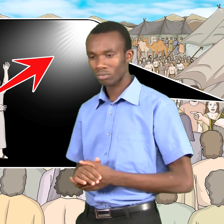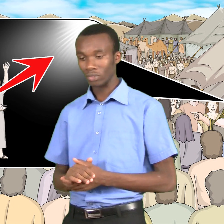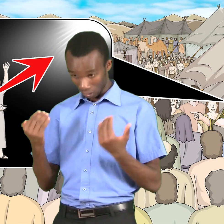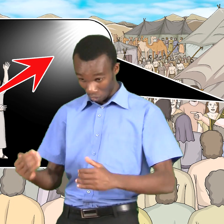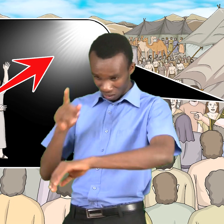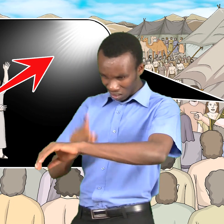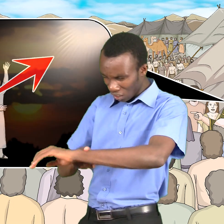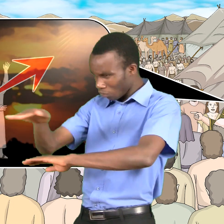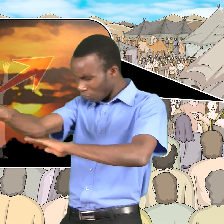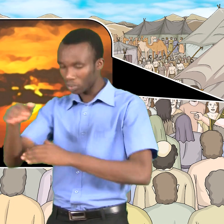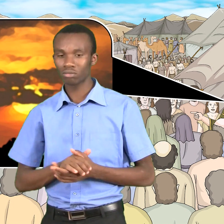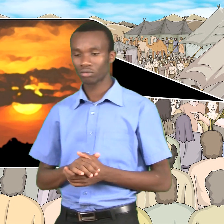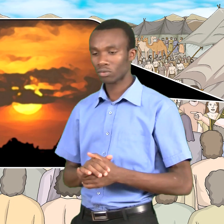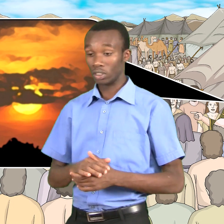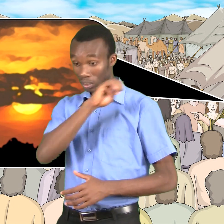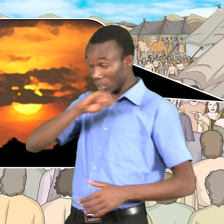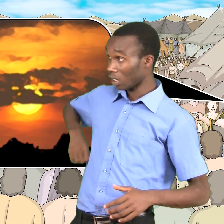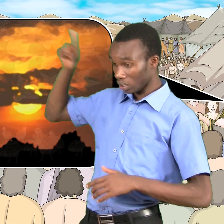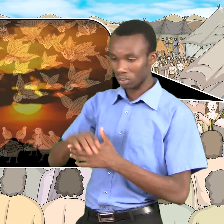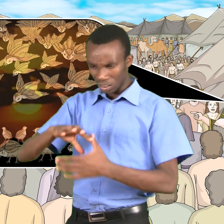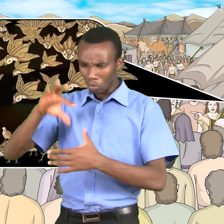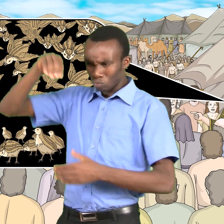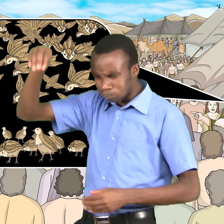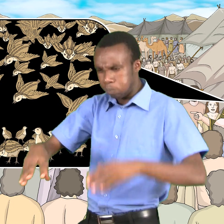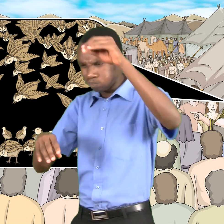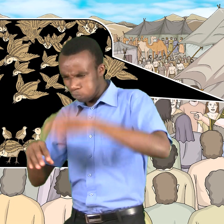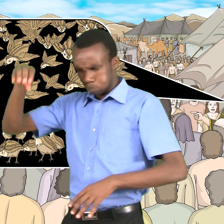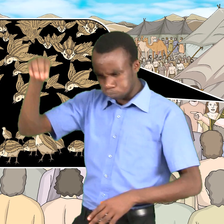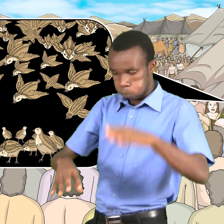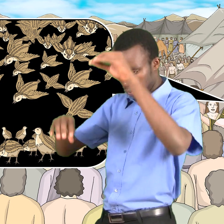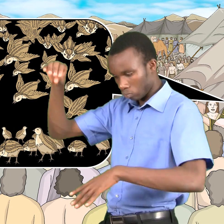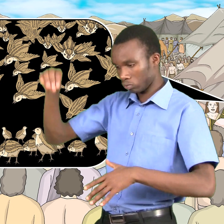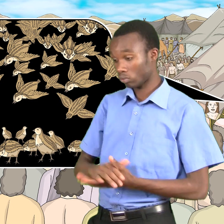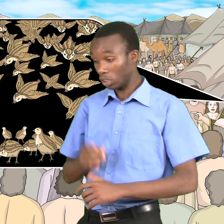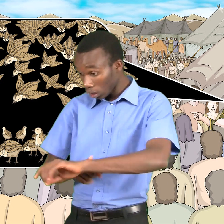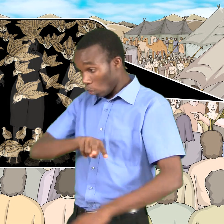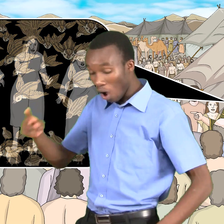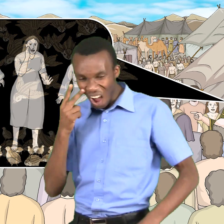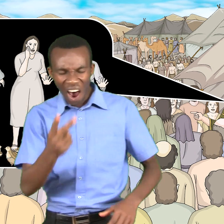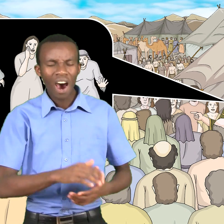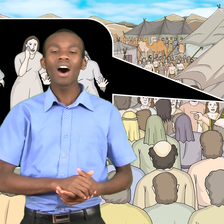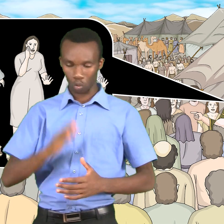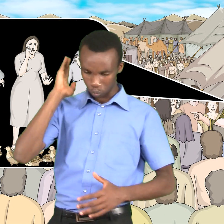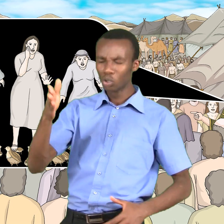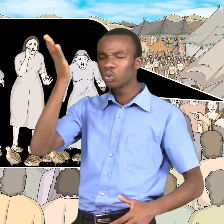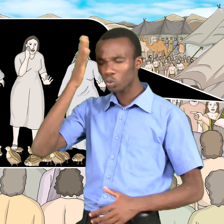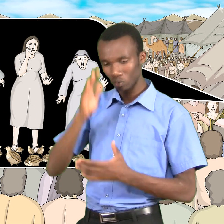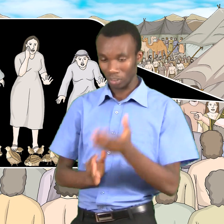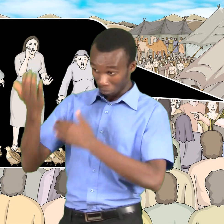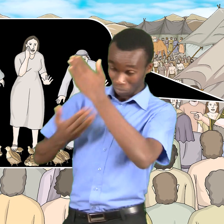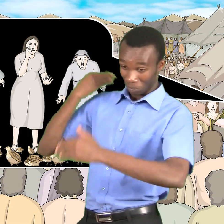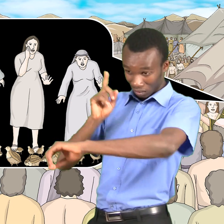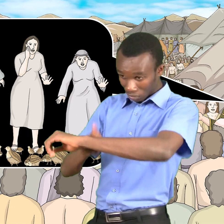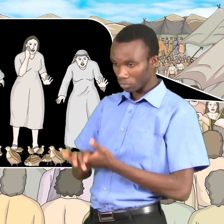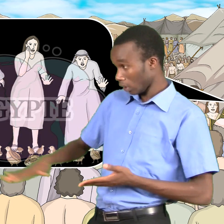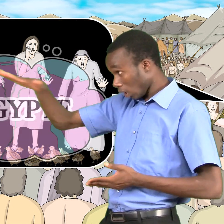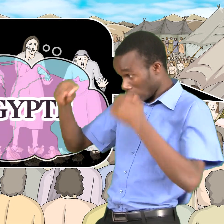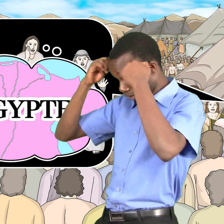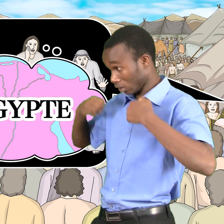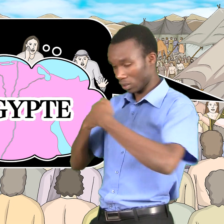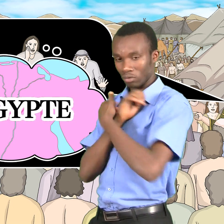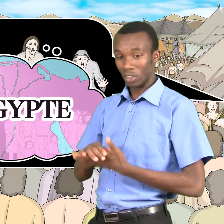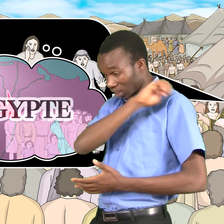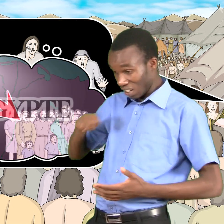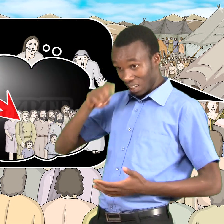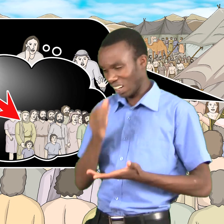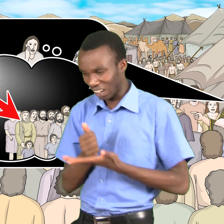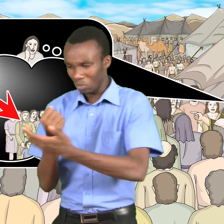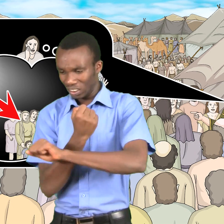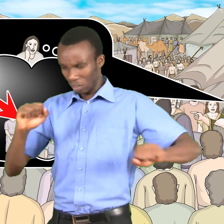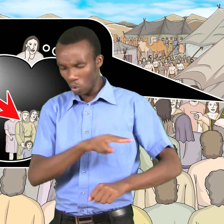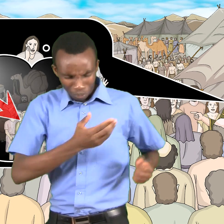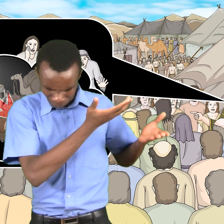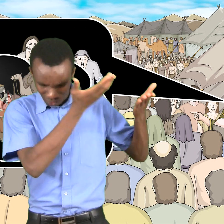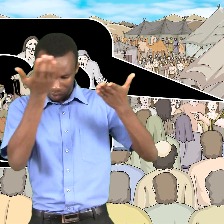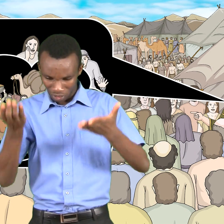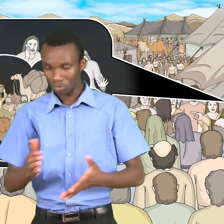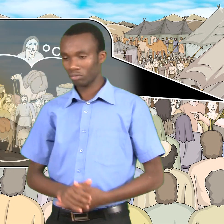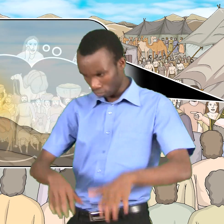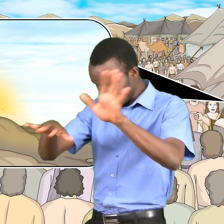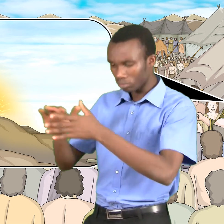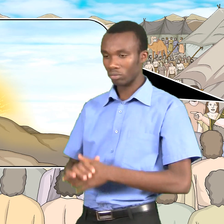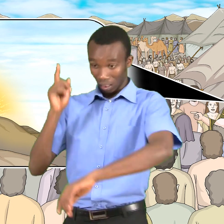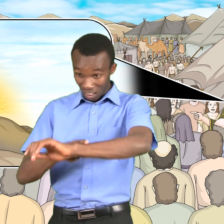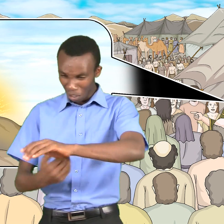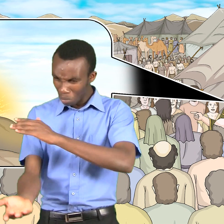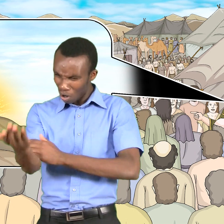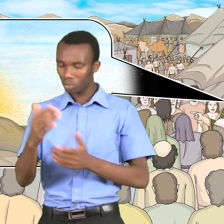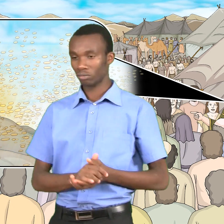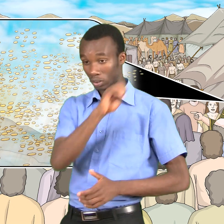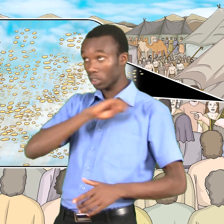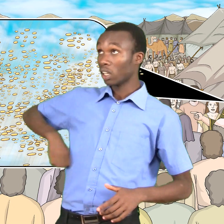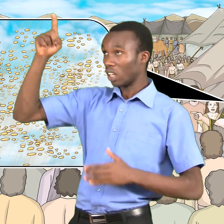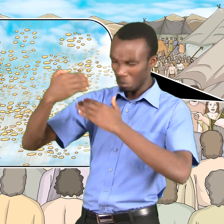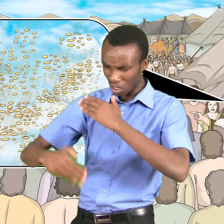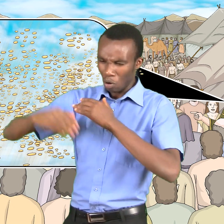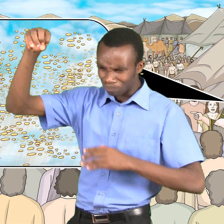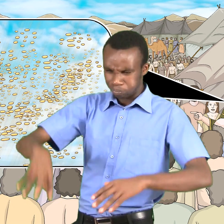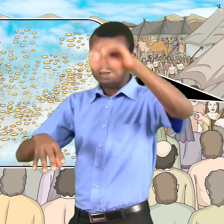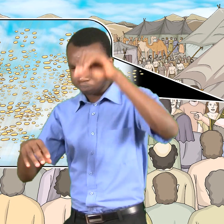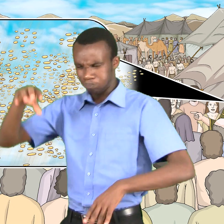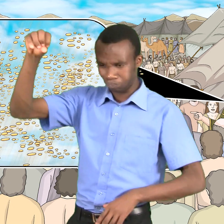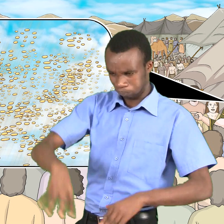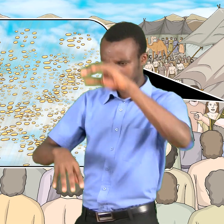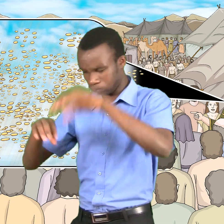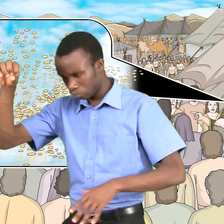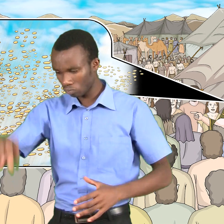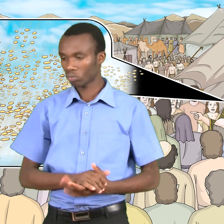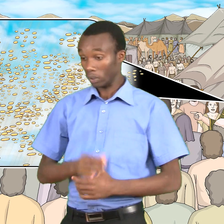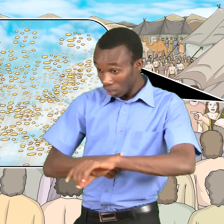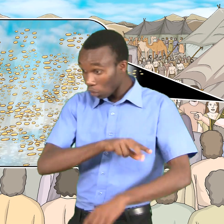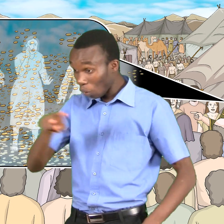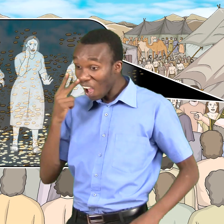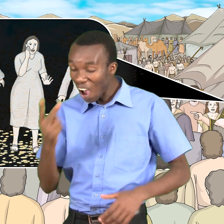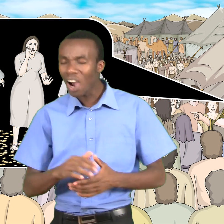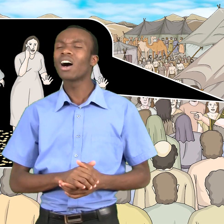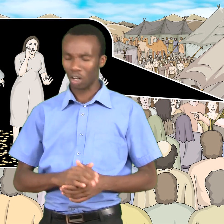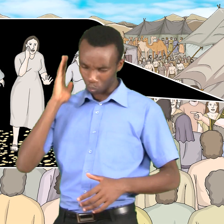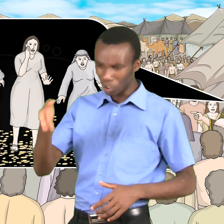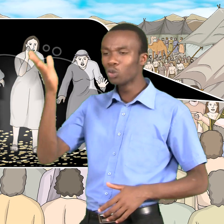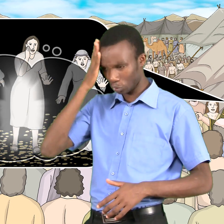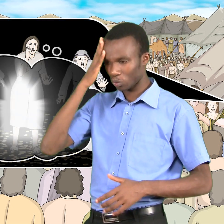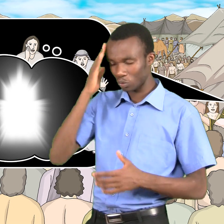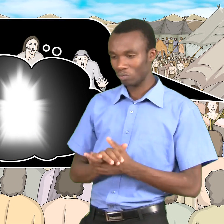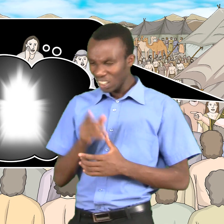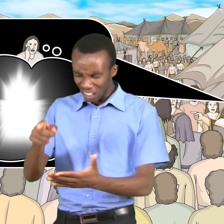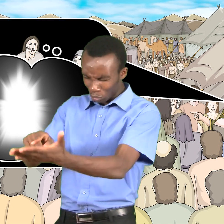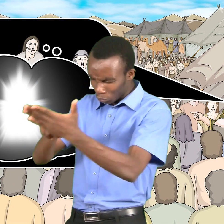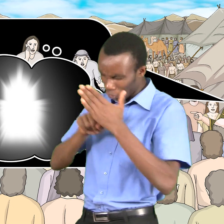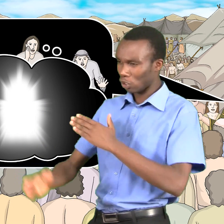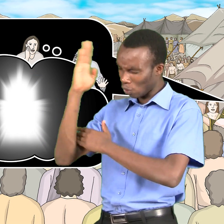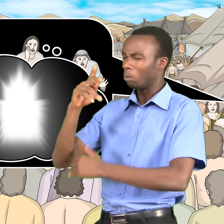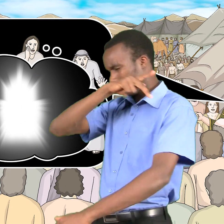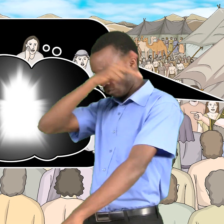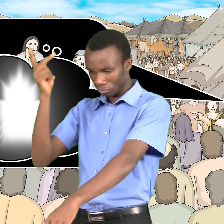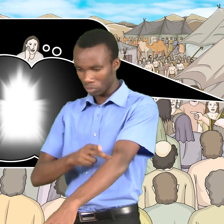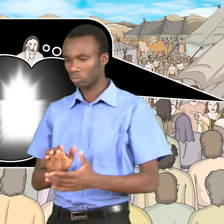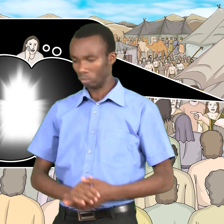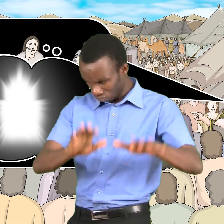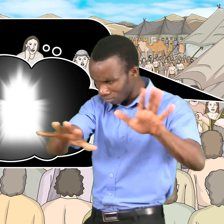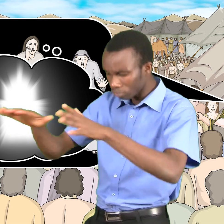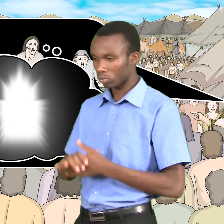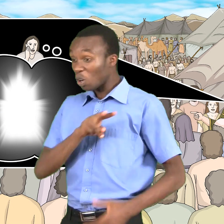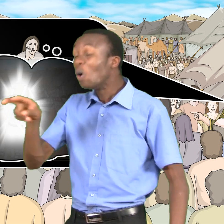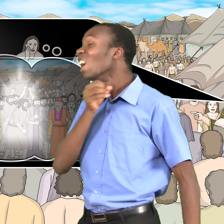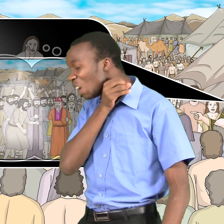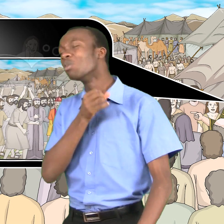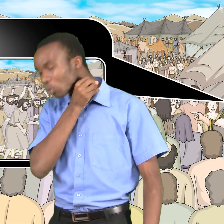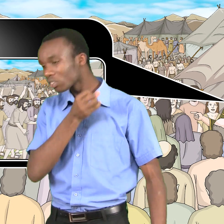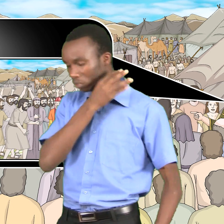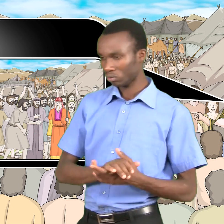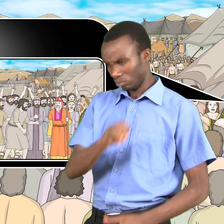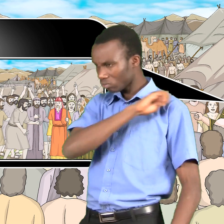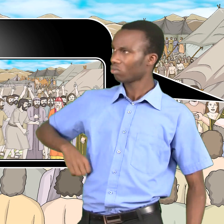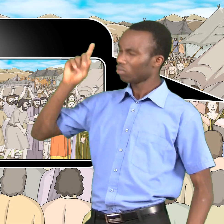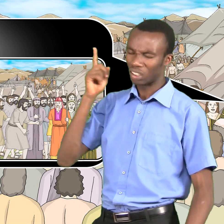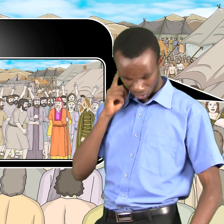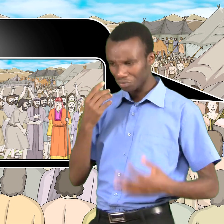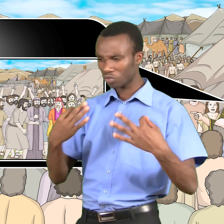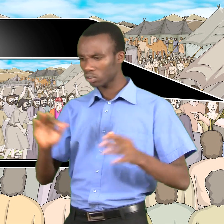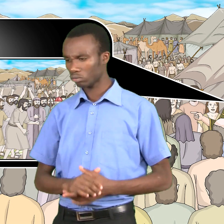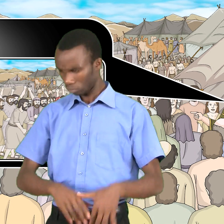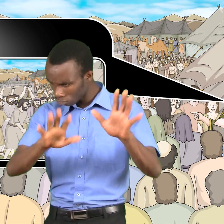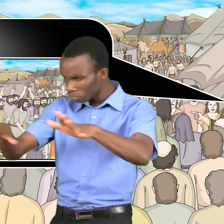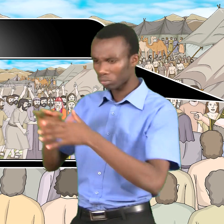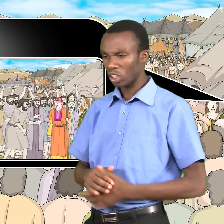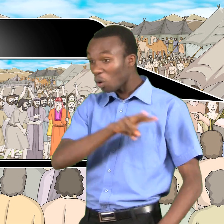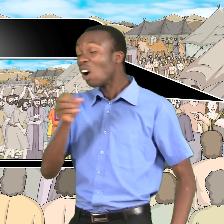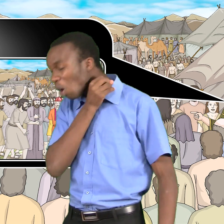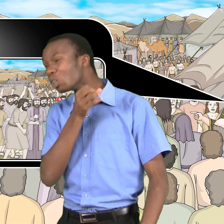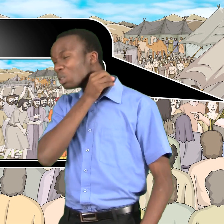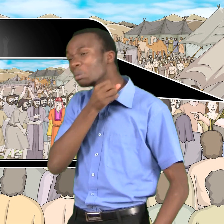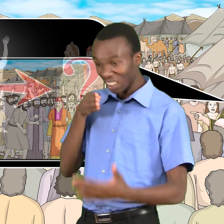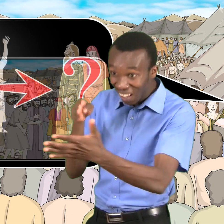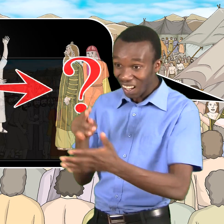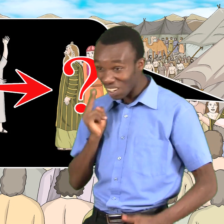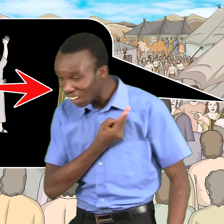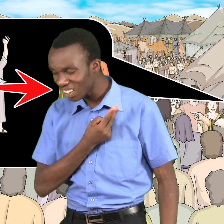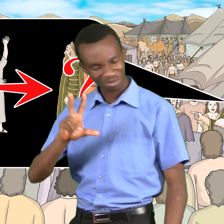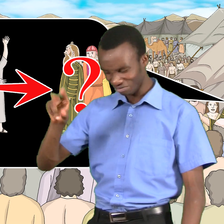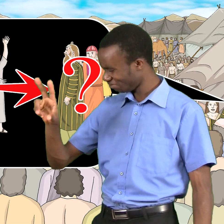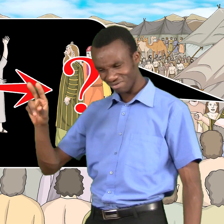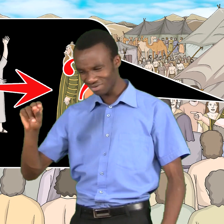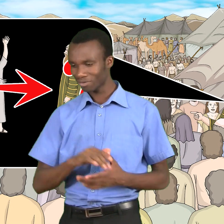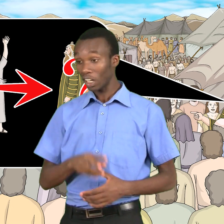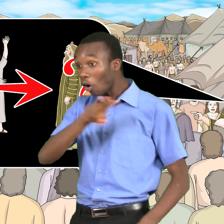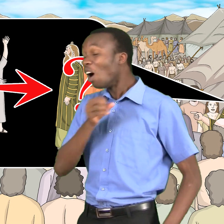And Moses added, “The LORD will give you meat to eat this evening and bread to fill you in the morning, for He has heard your grumbling against Him.